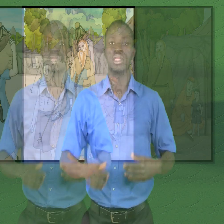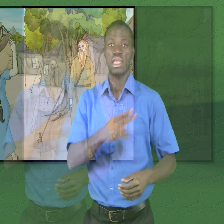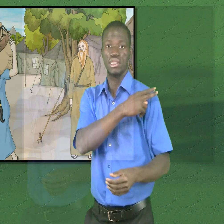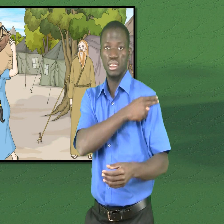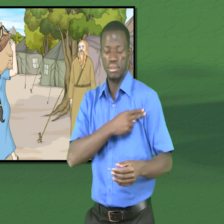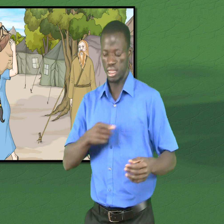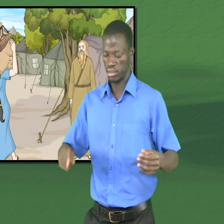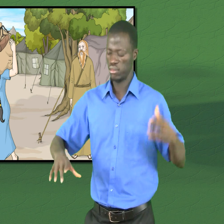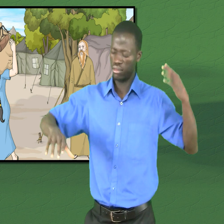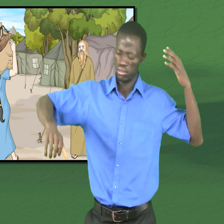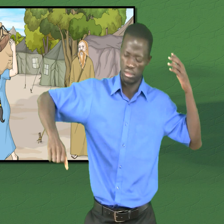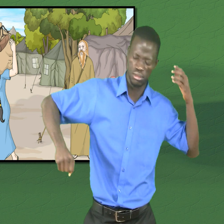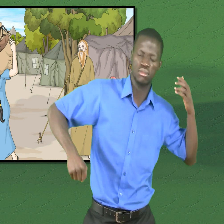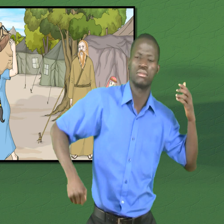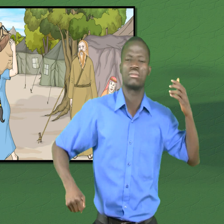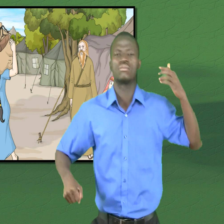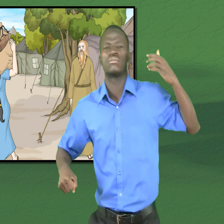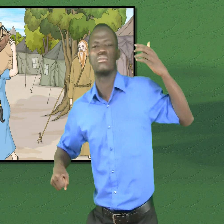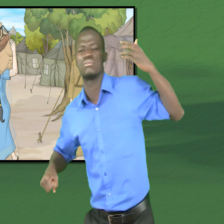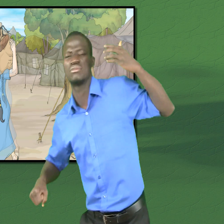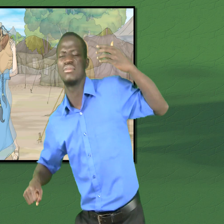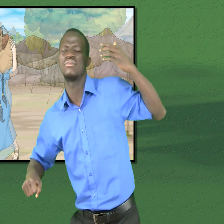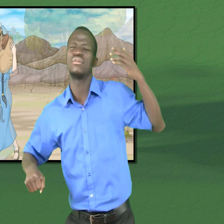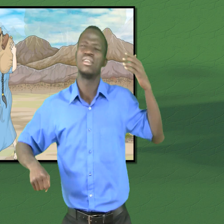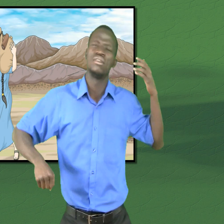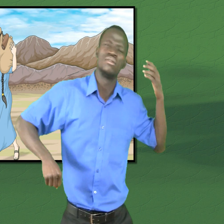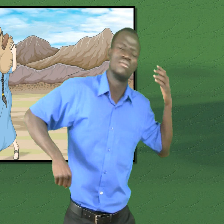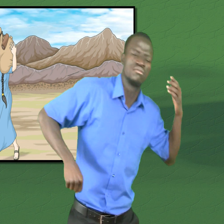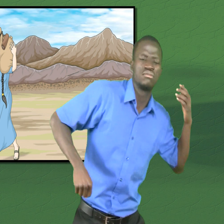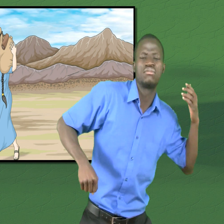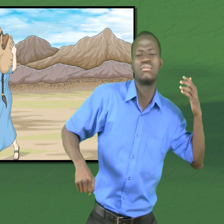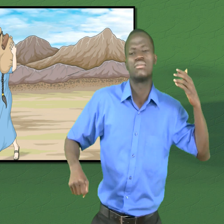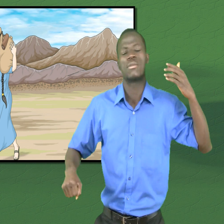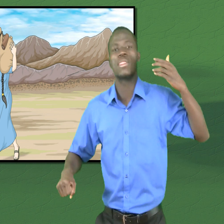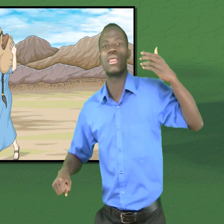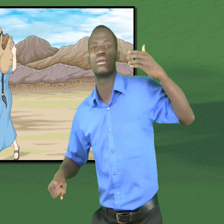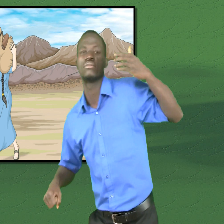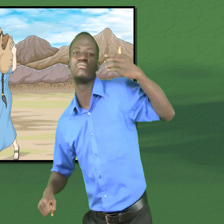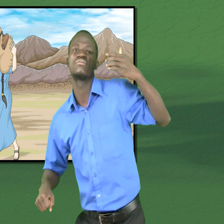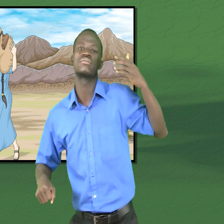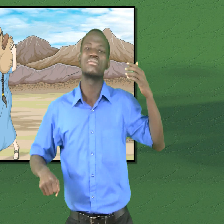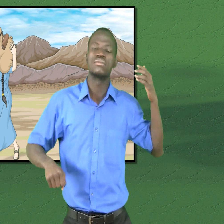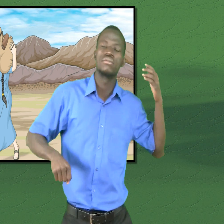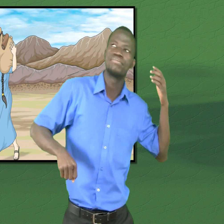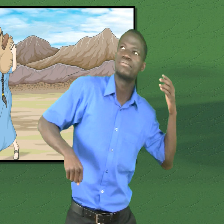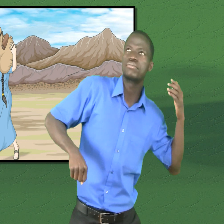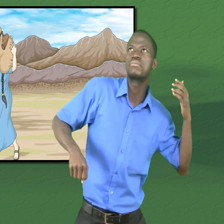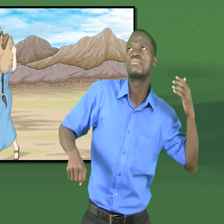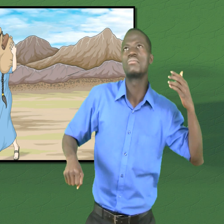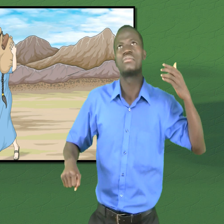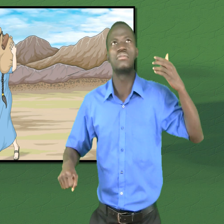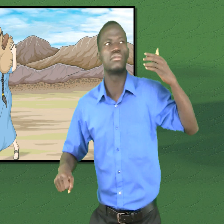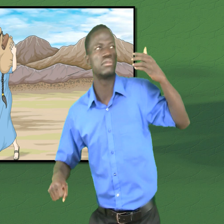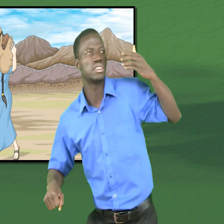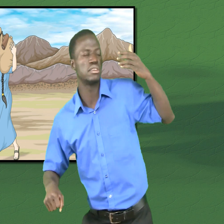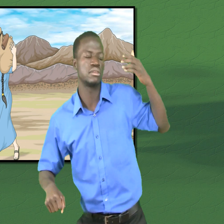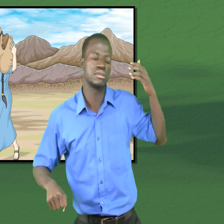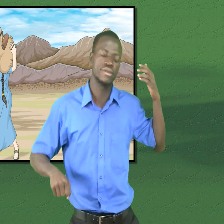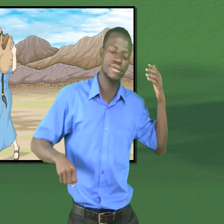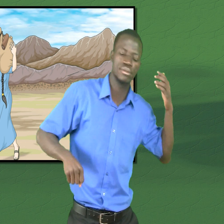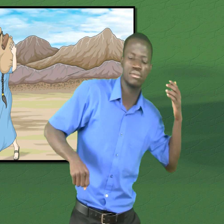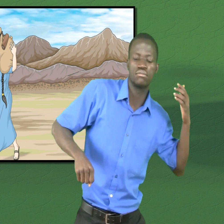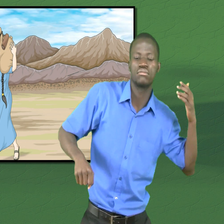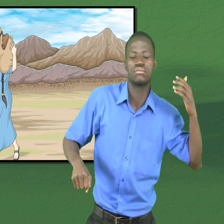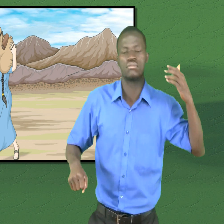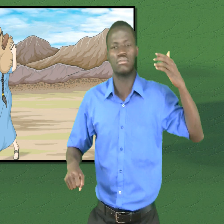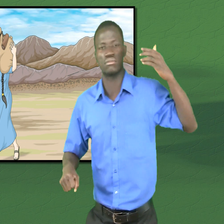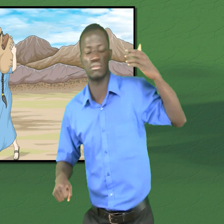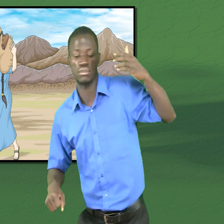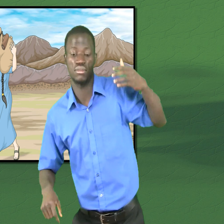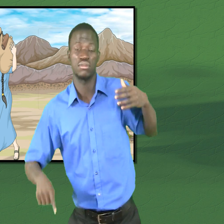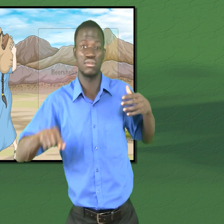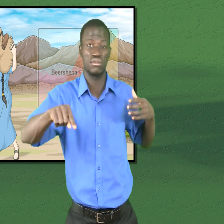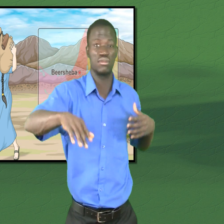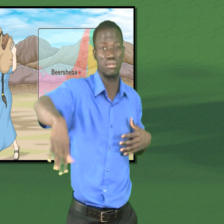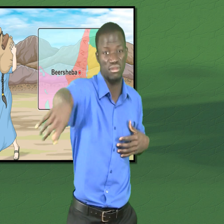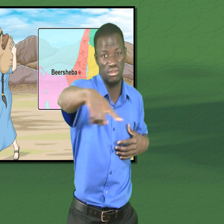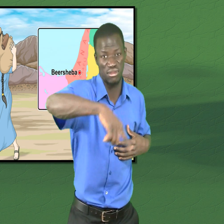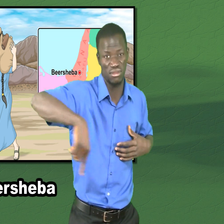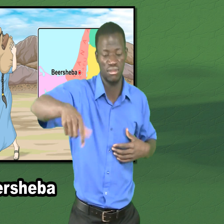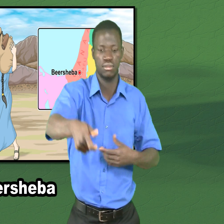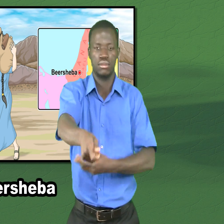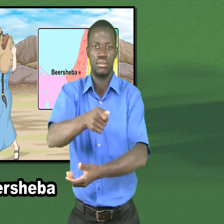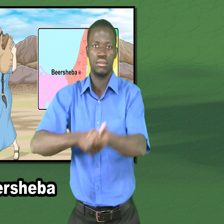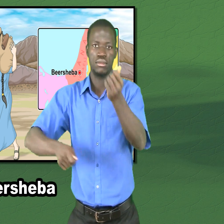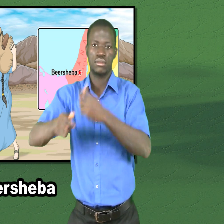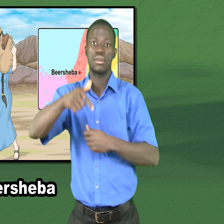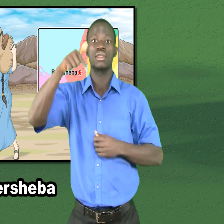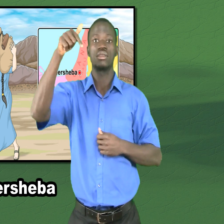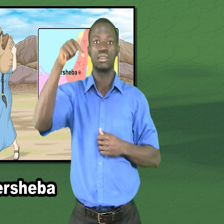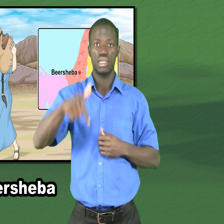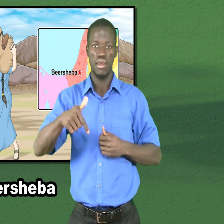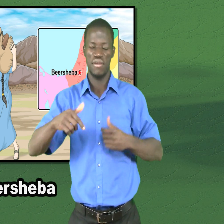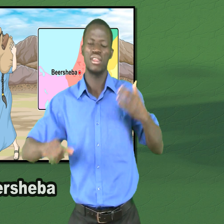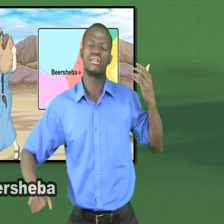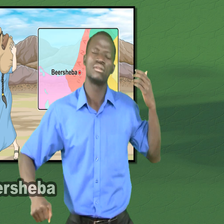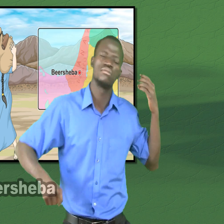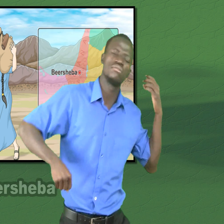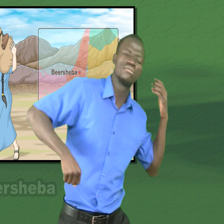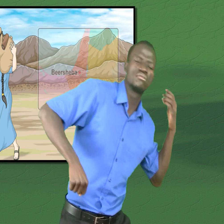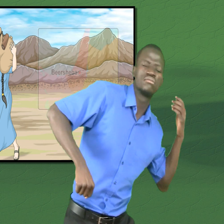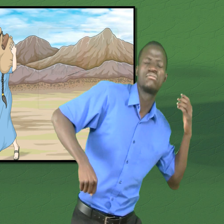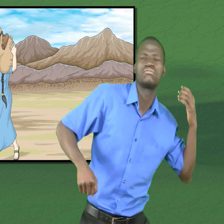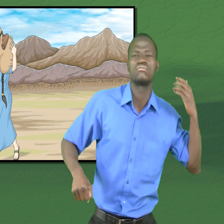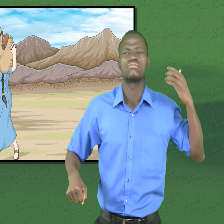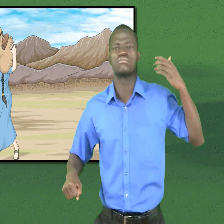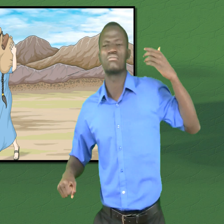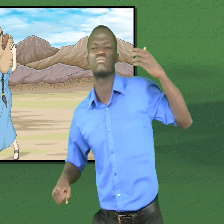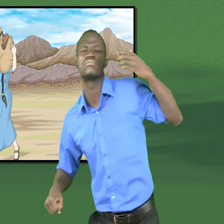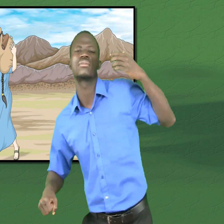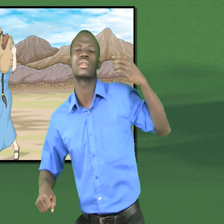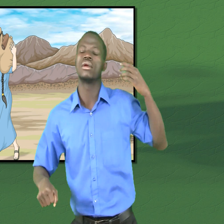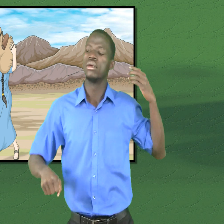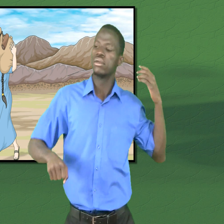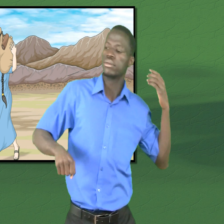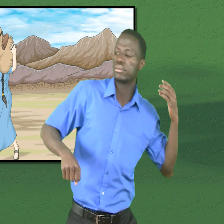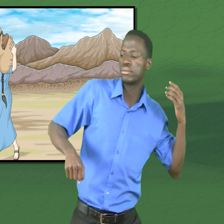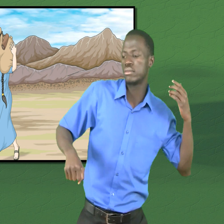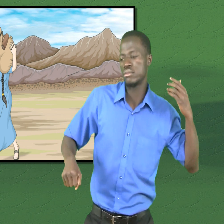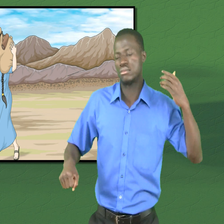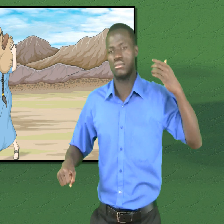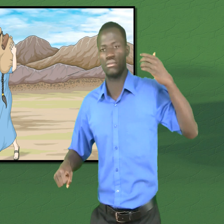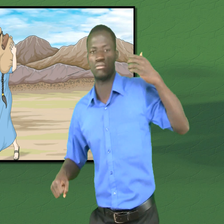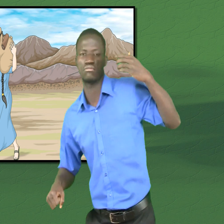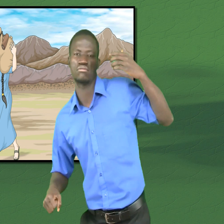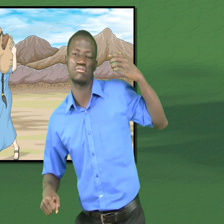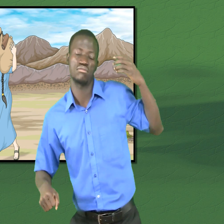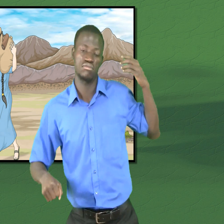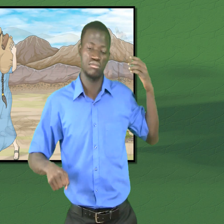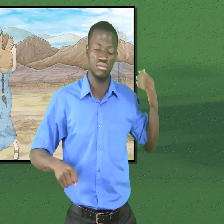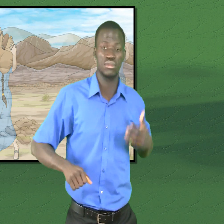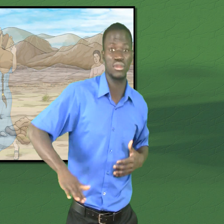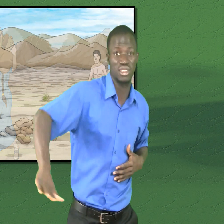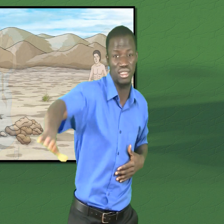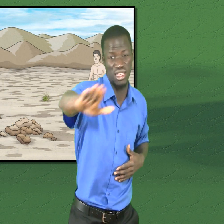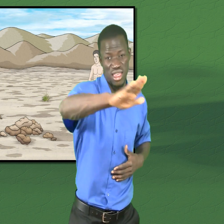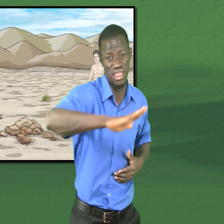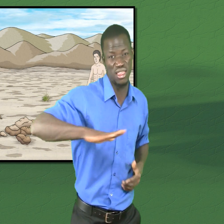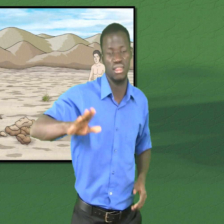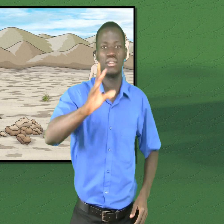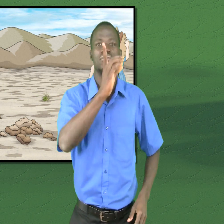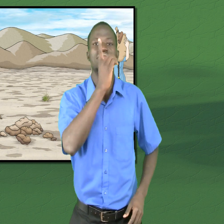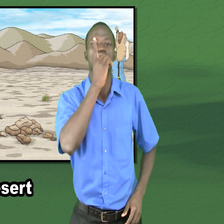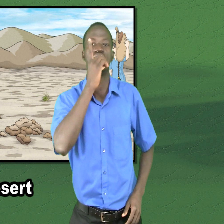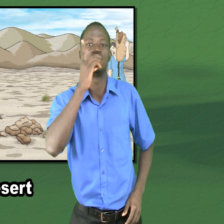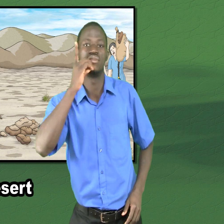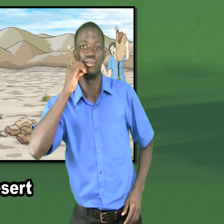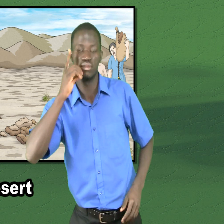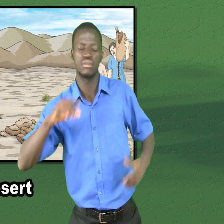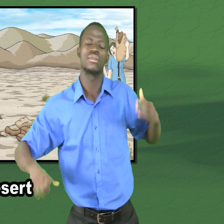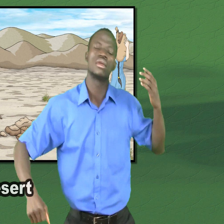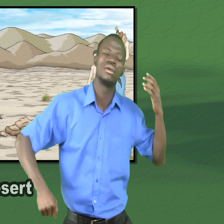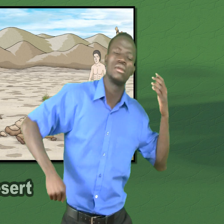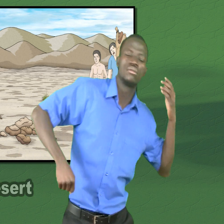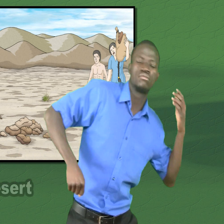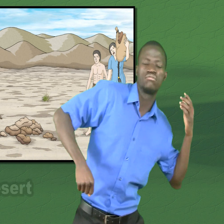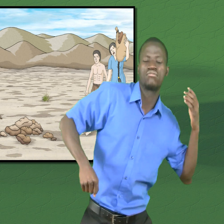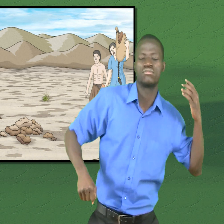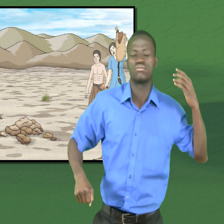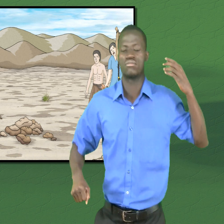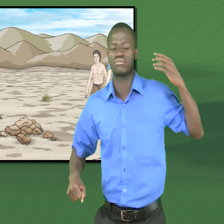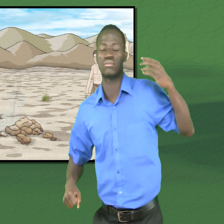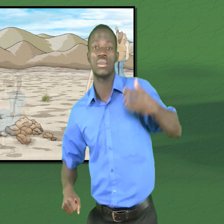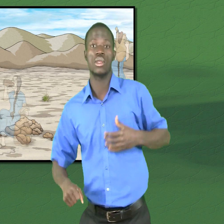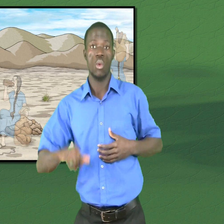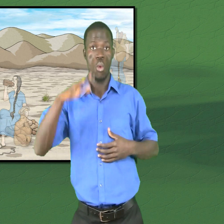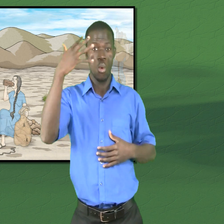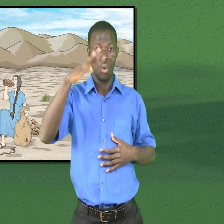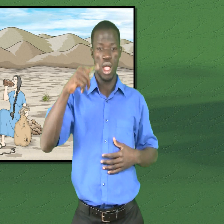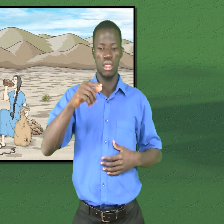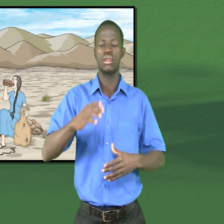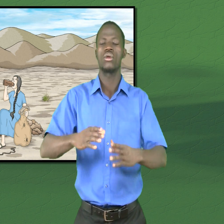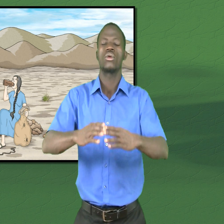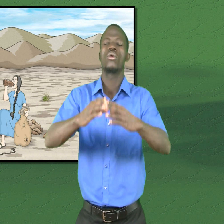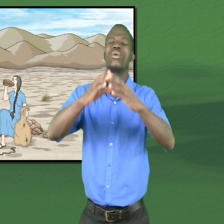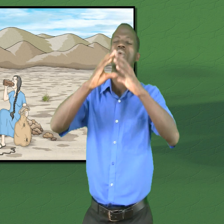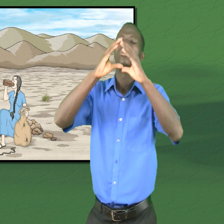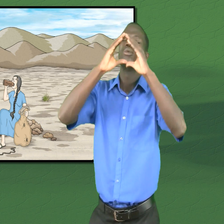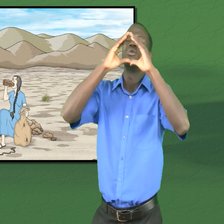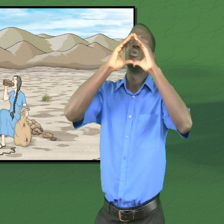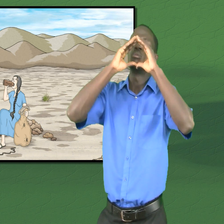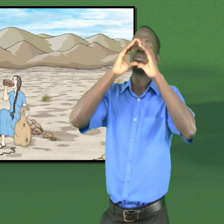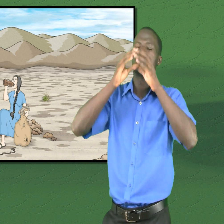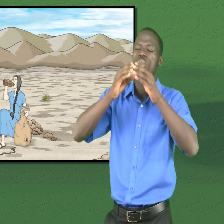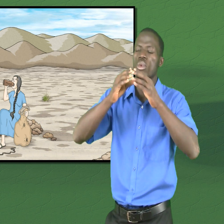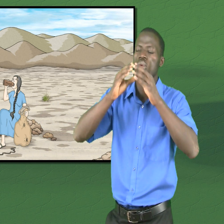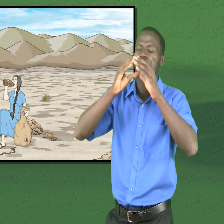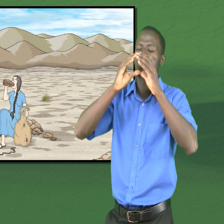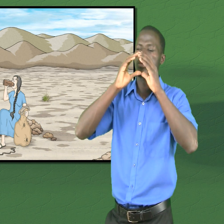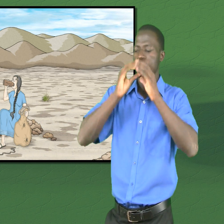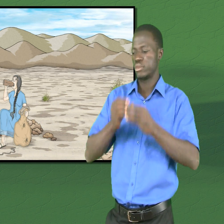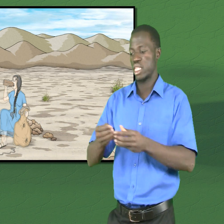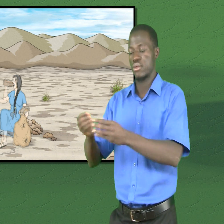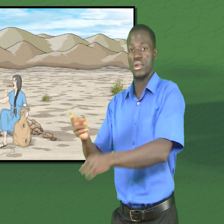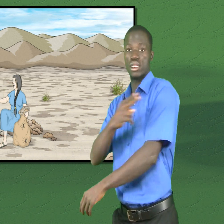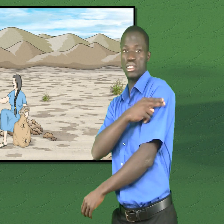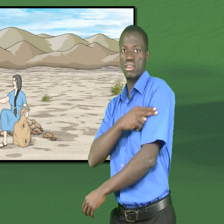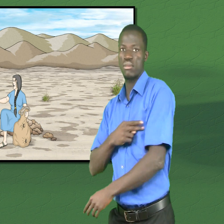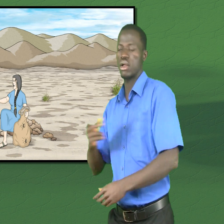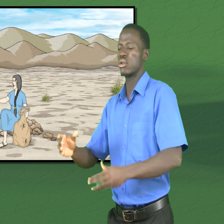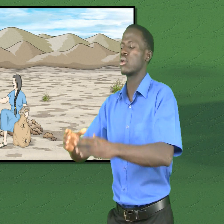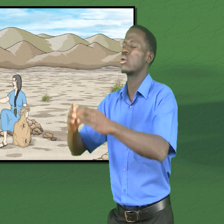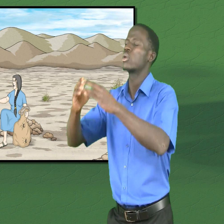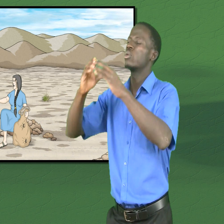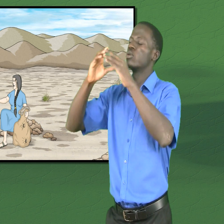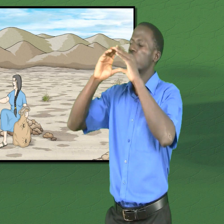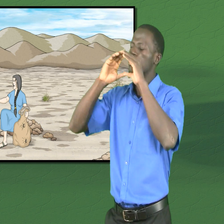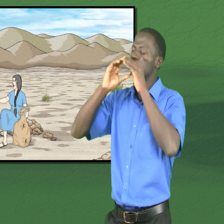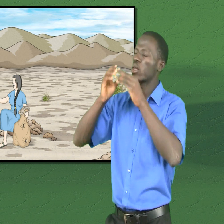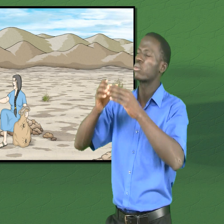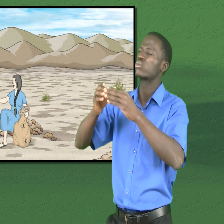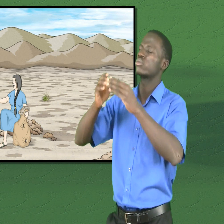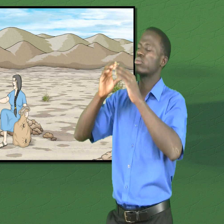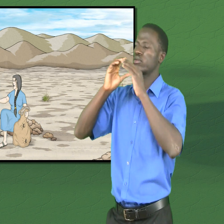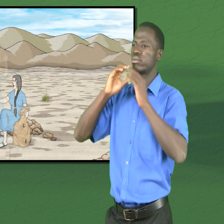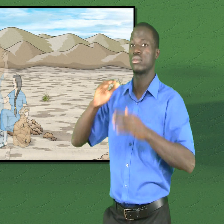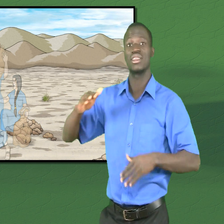She left and wandered in the Wilderness of Beersheba.